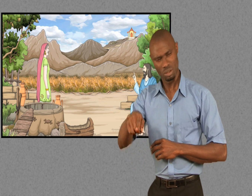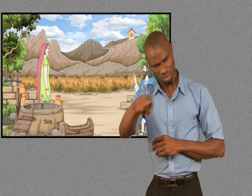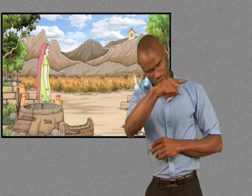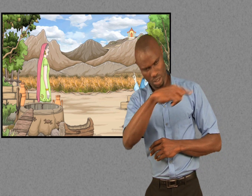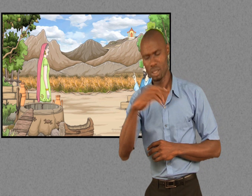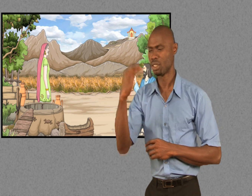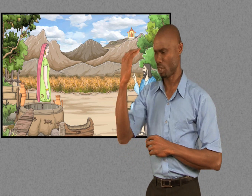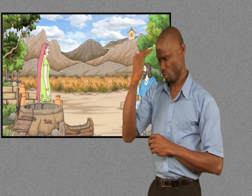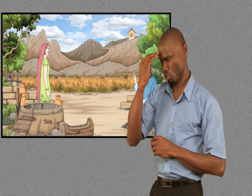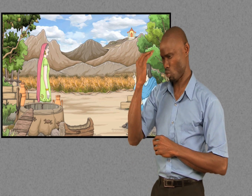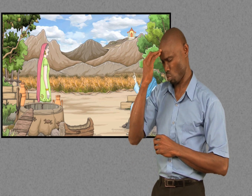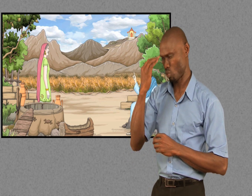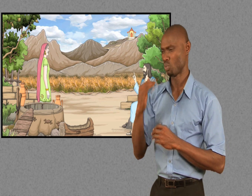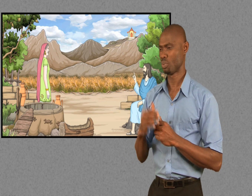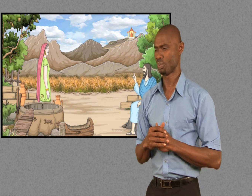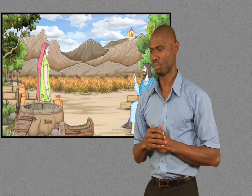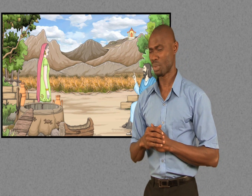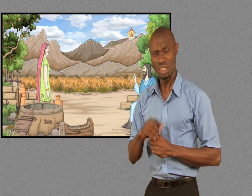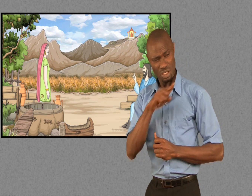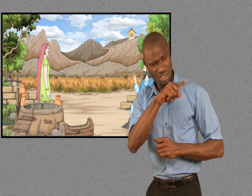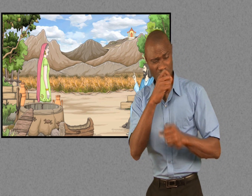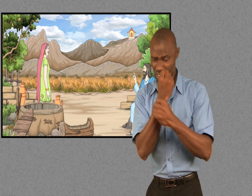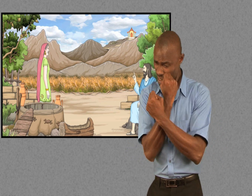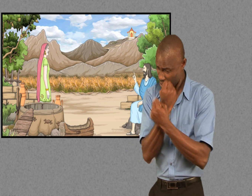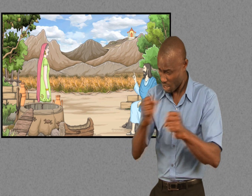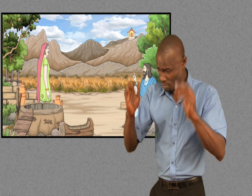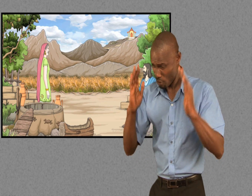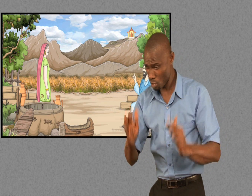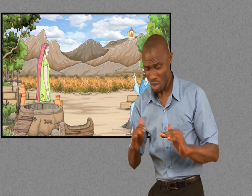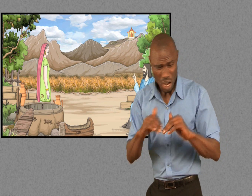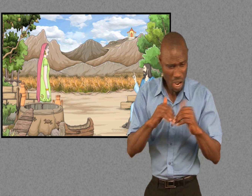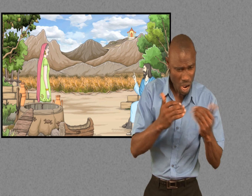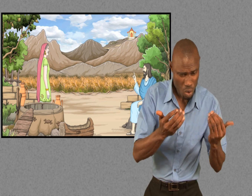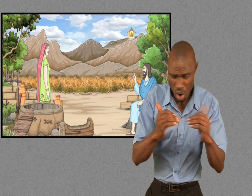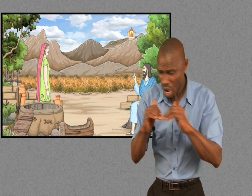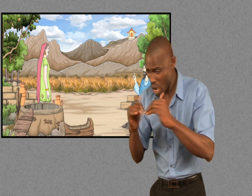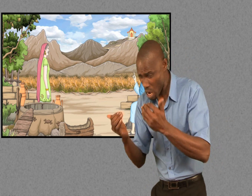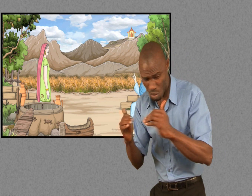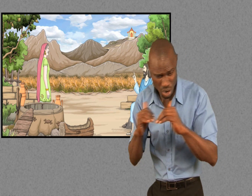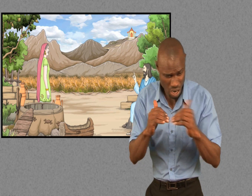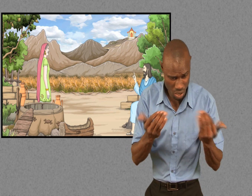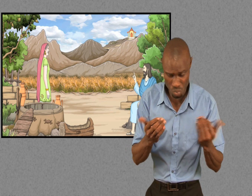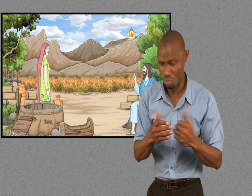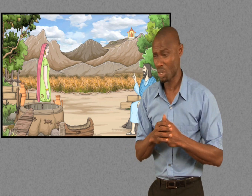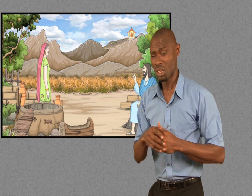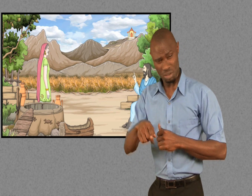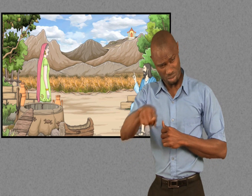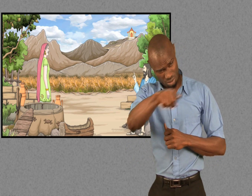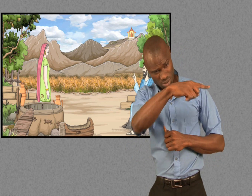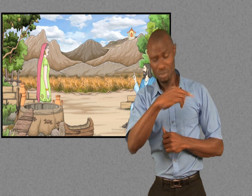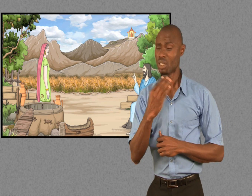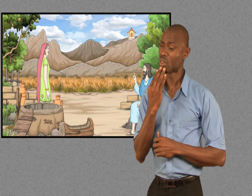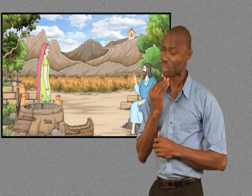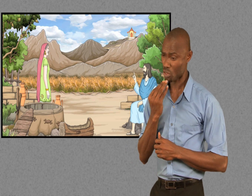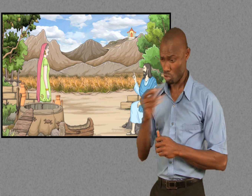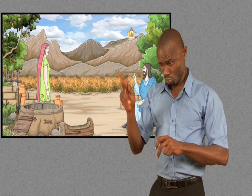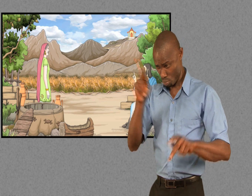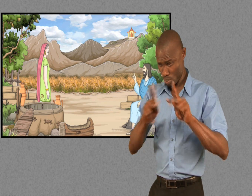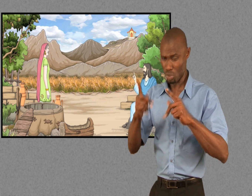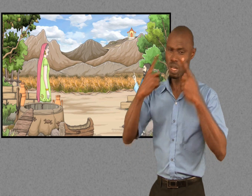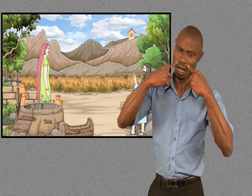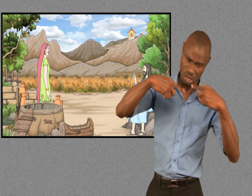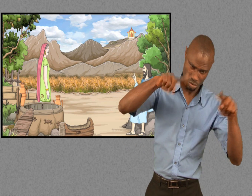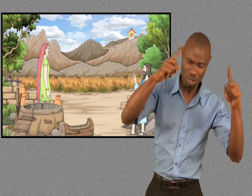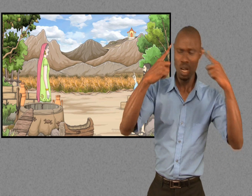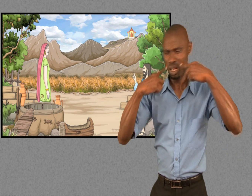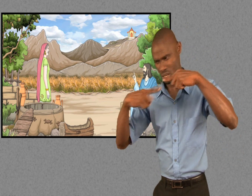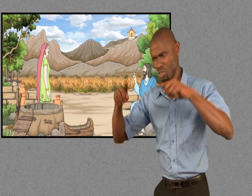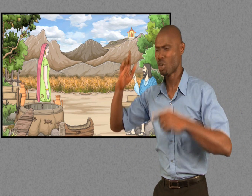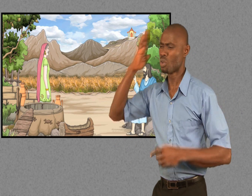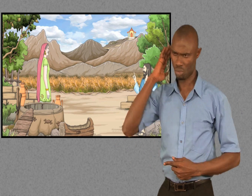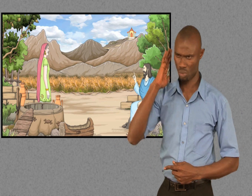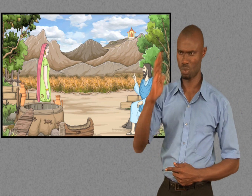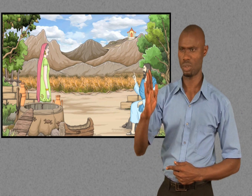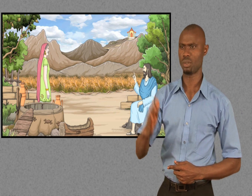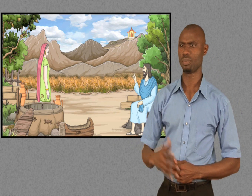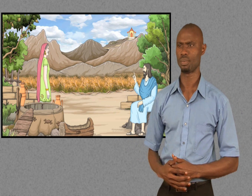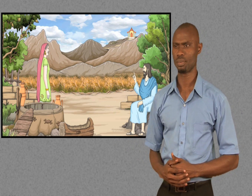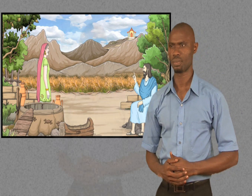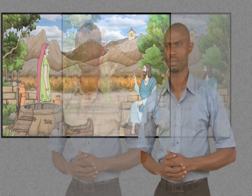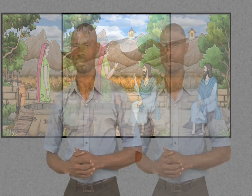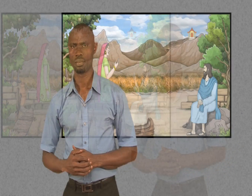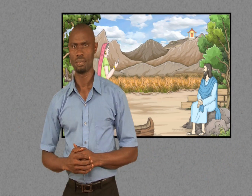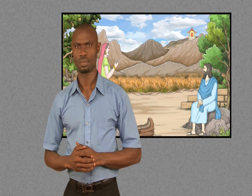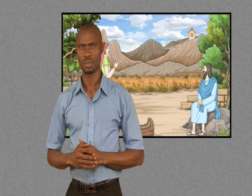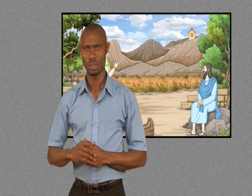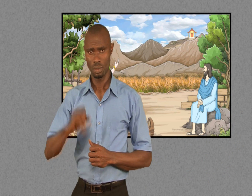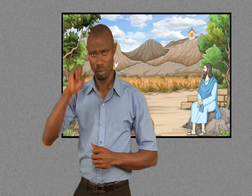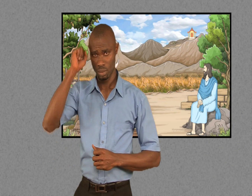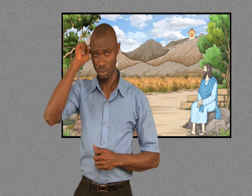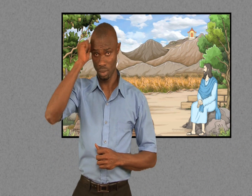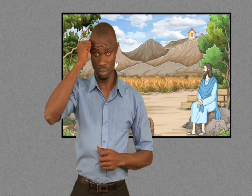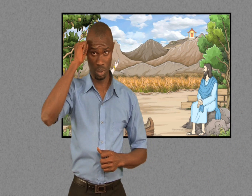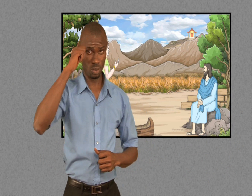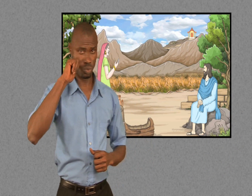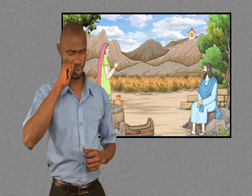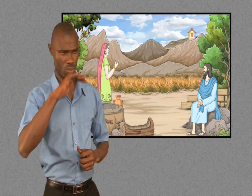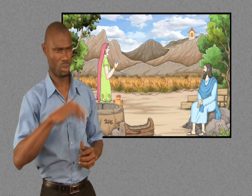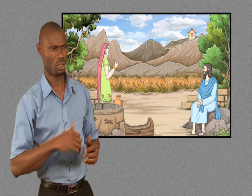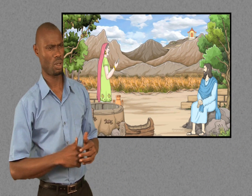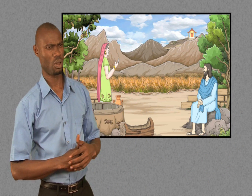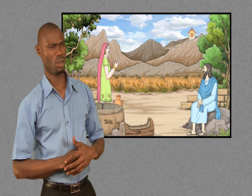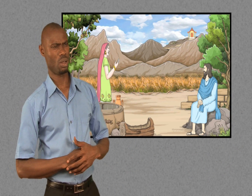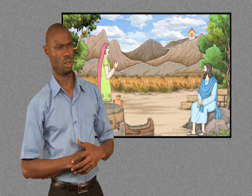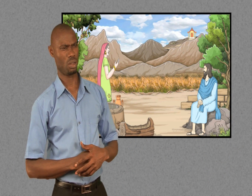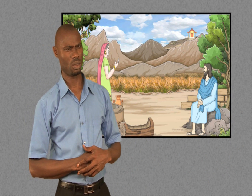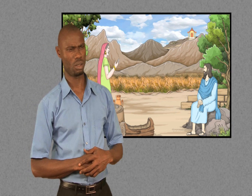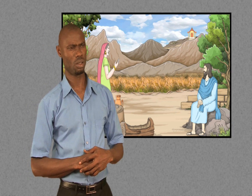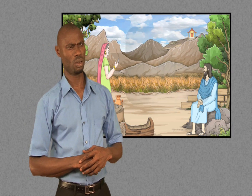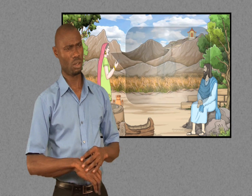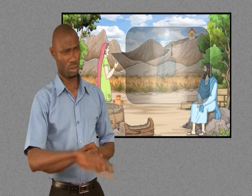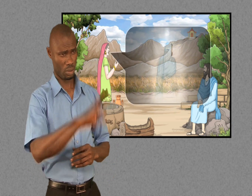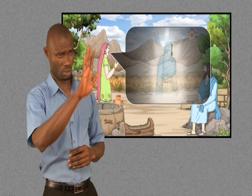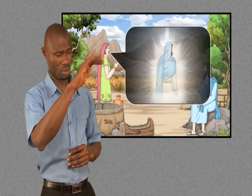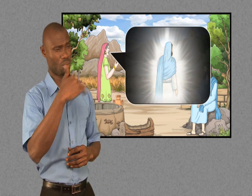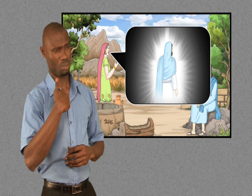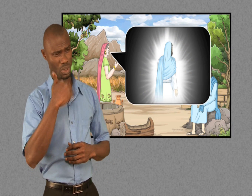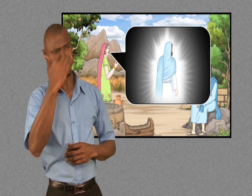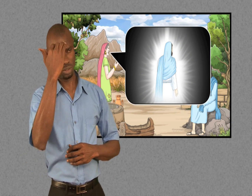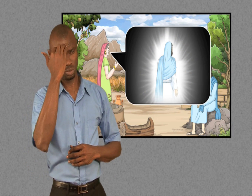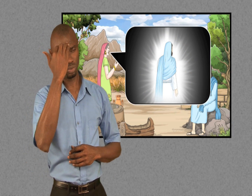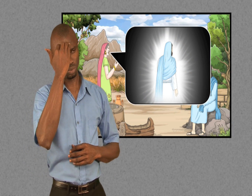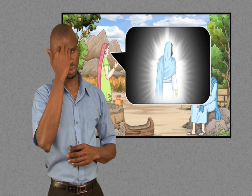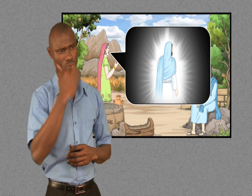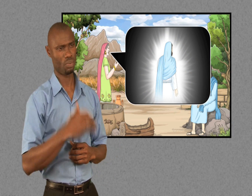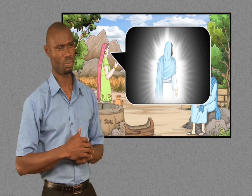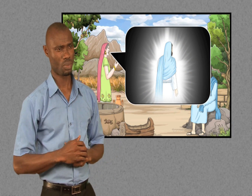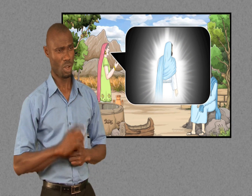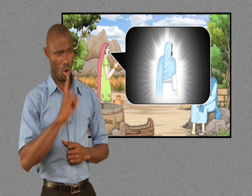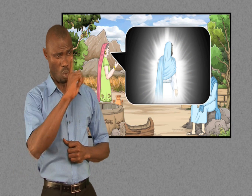God is Spirit, and His worshipers must worship Him in spirit and in truth.”